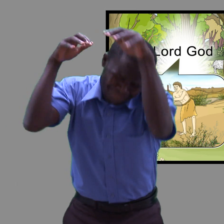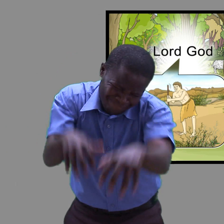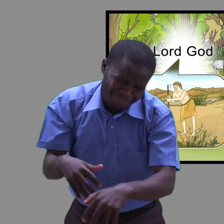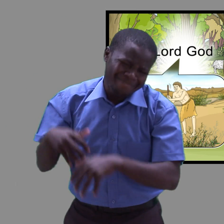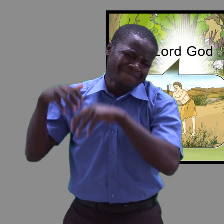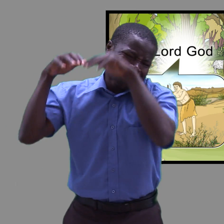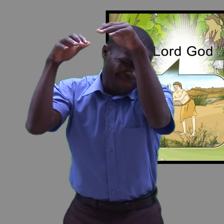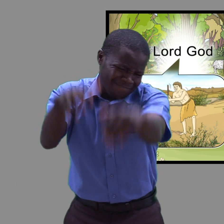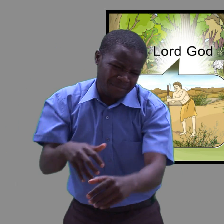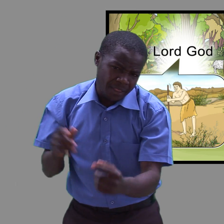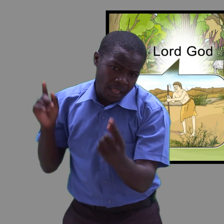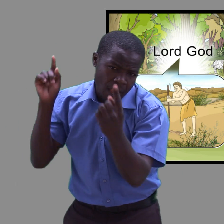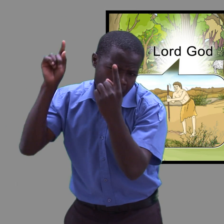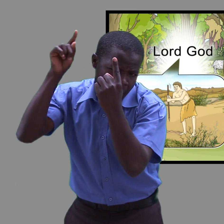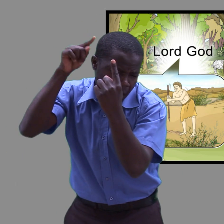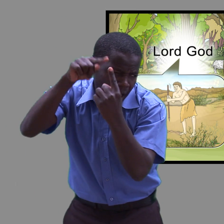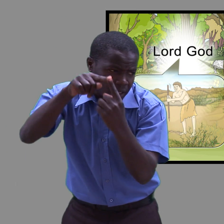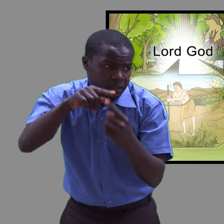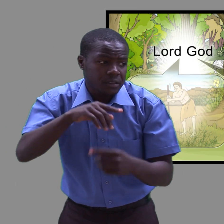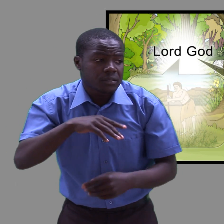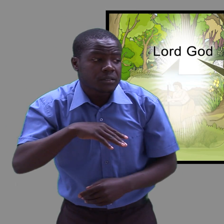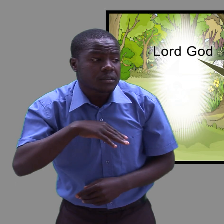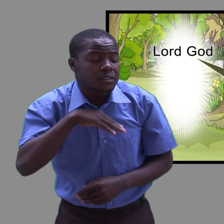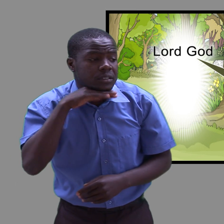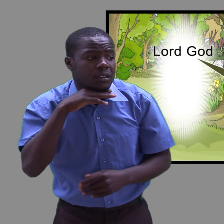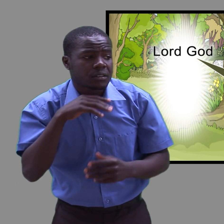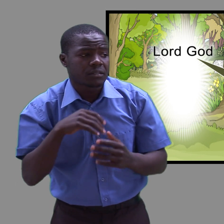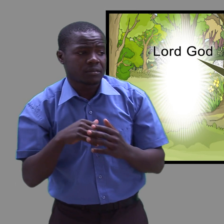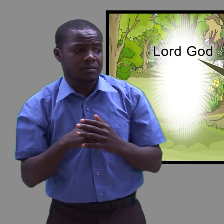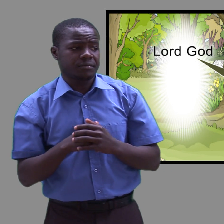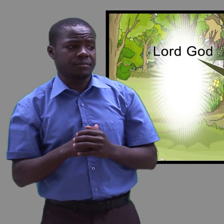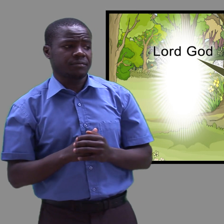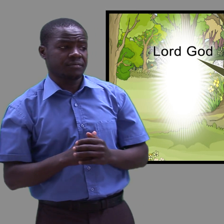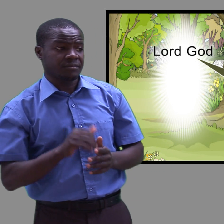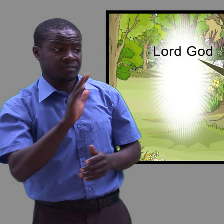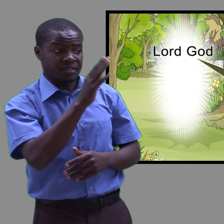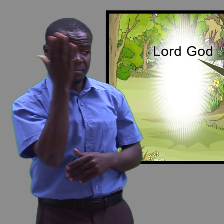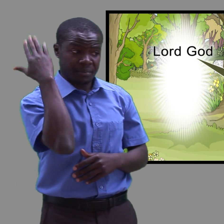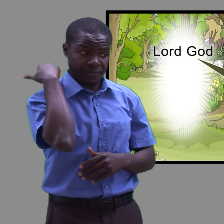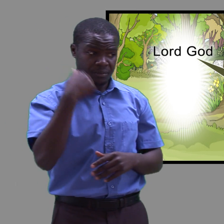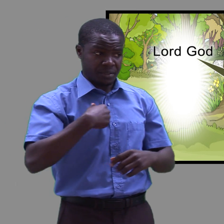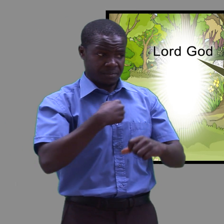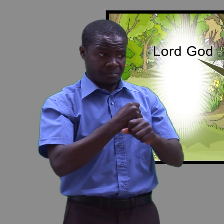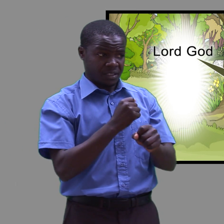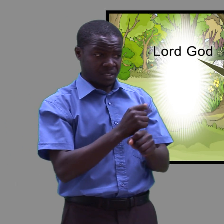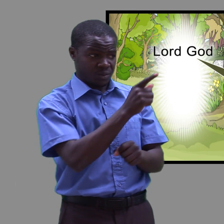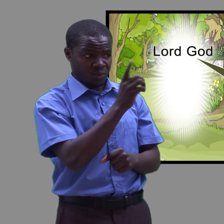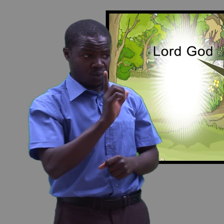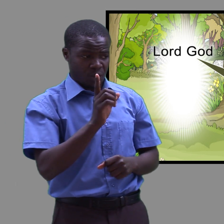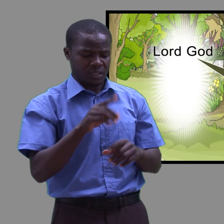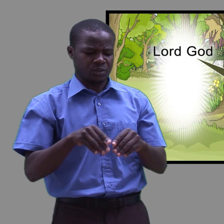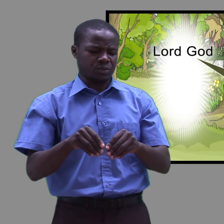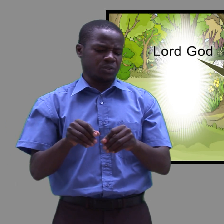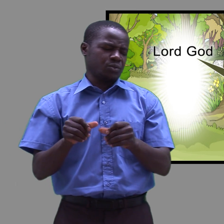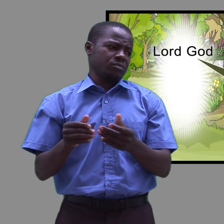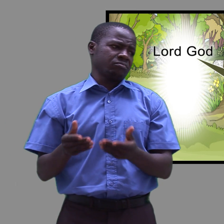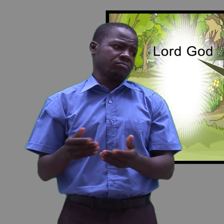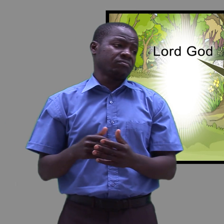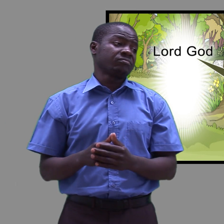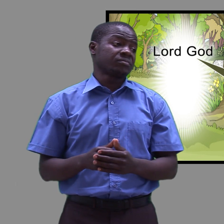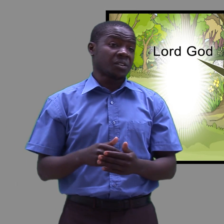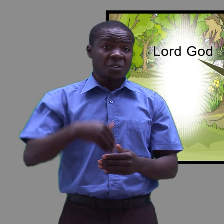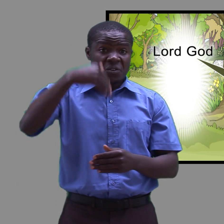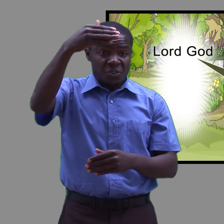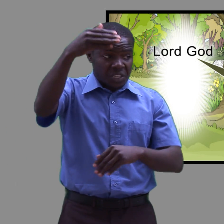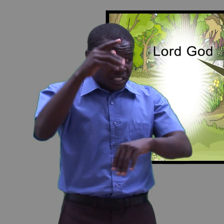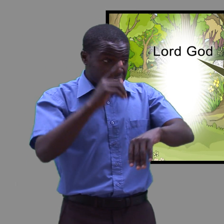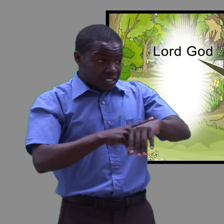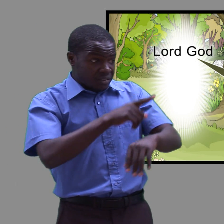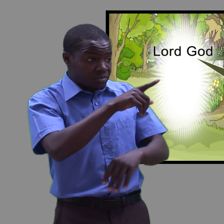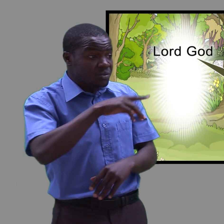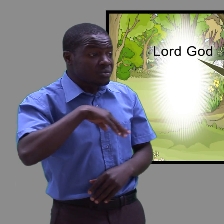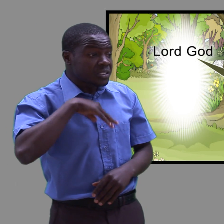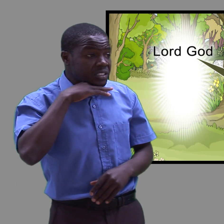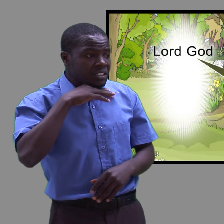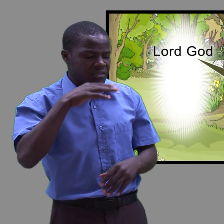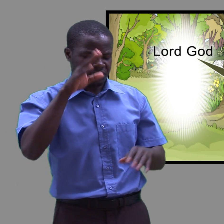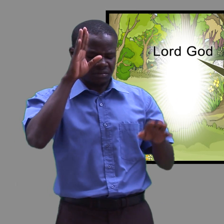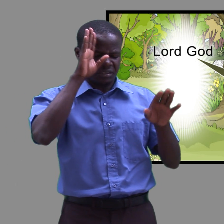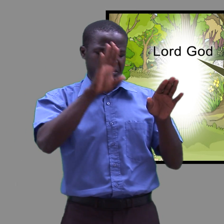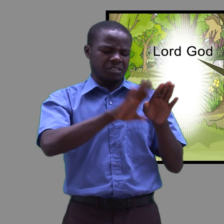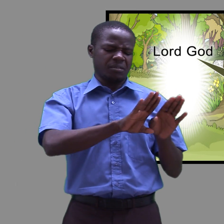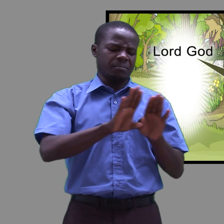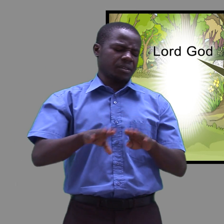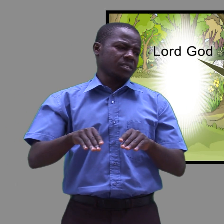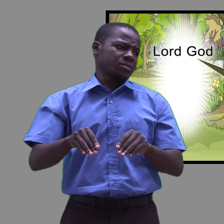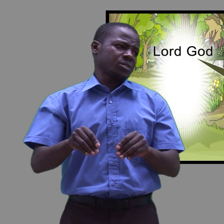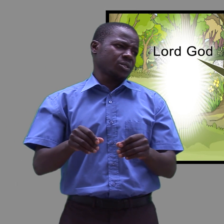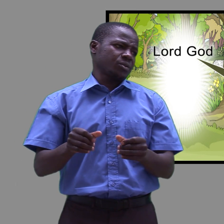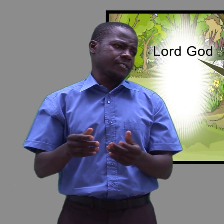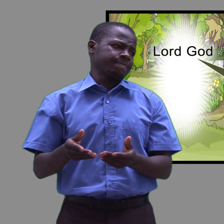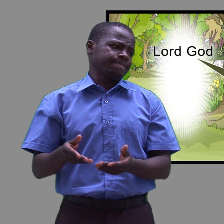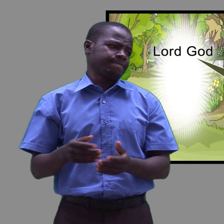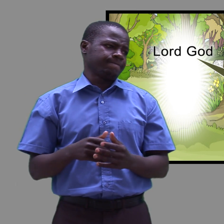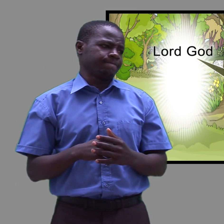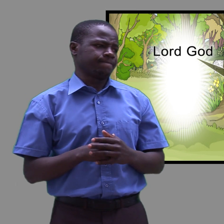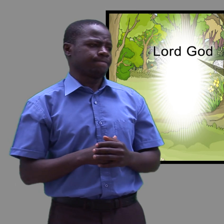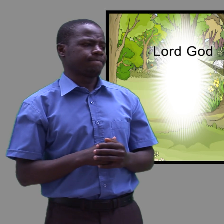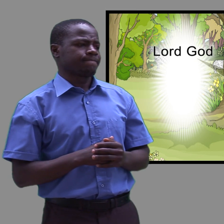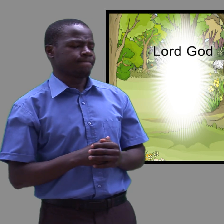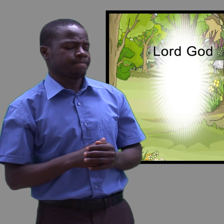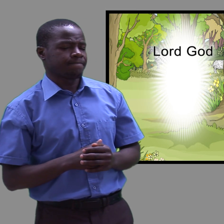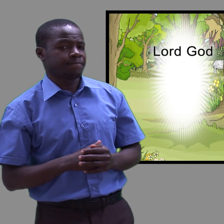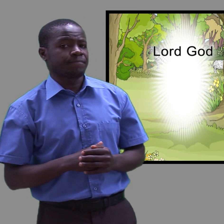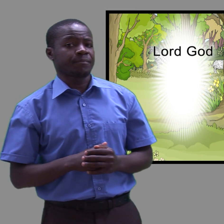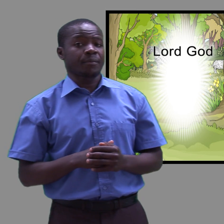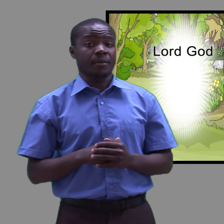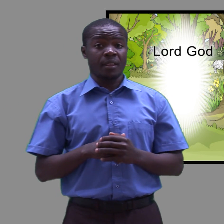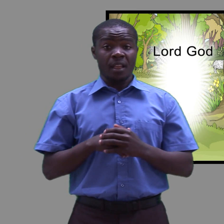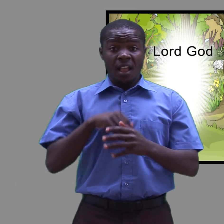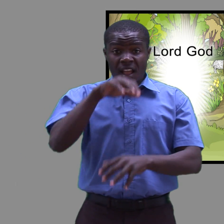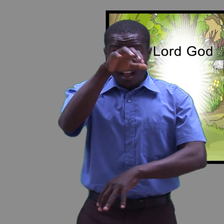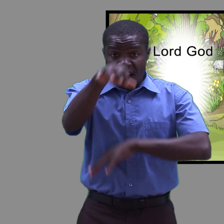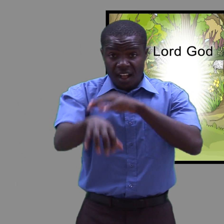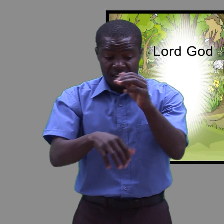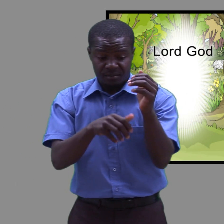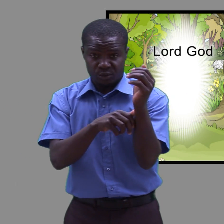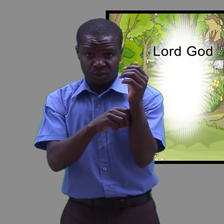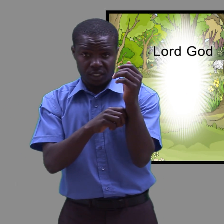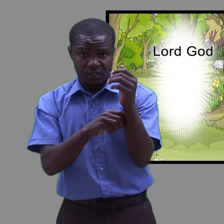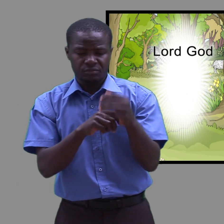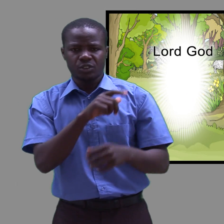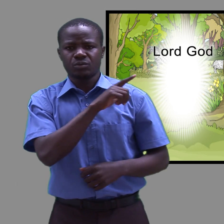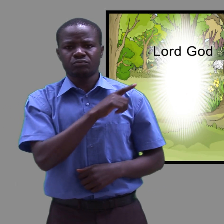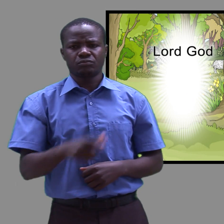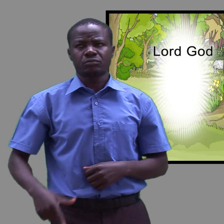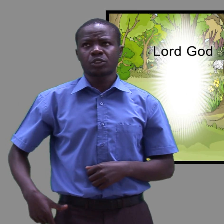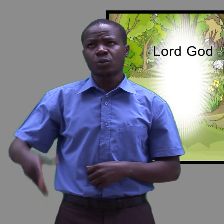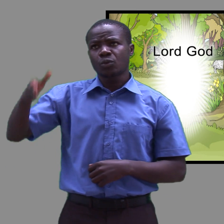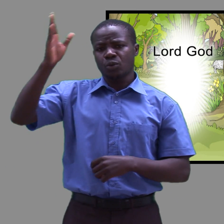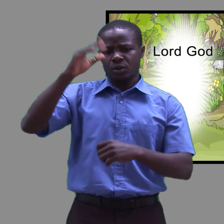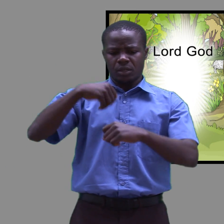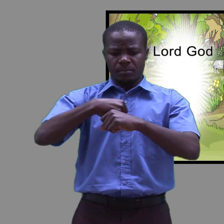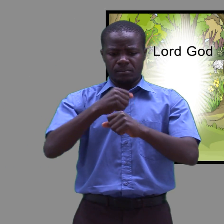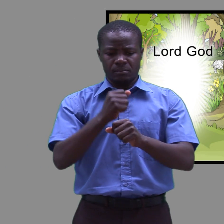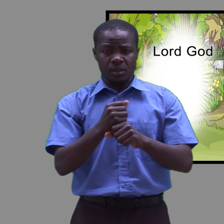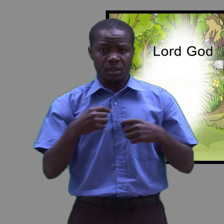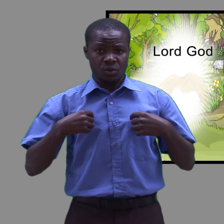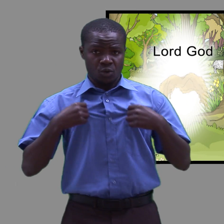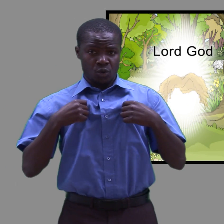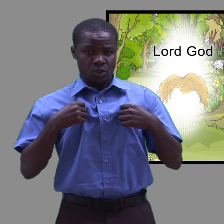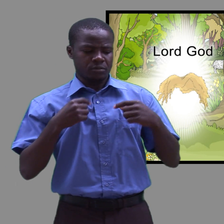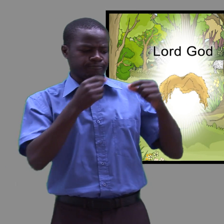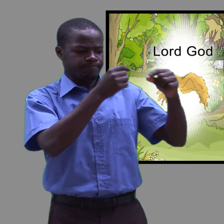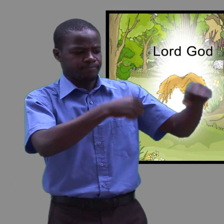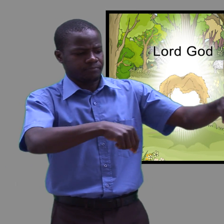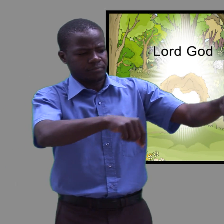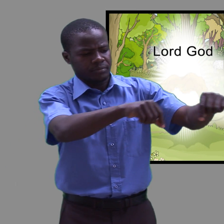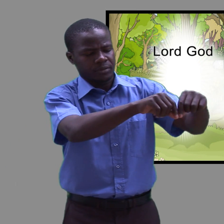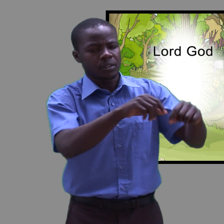By the sweat of your brow you will eat your bread, until you return to the ground— because out of it were you taken. For dust you are, and to dust you shall return.” And Adam named his wife Eve, because she would be the mother of all the living.